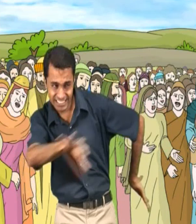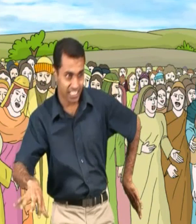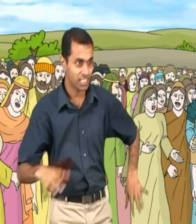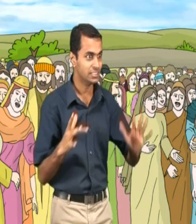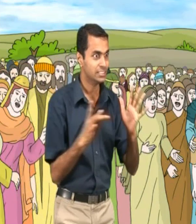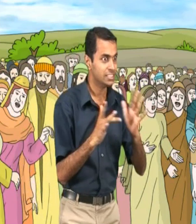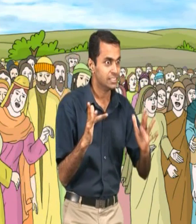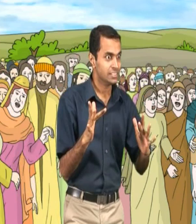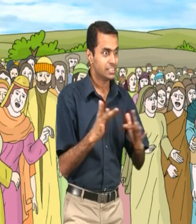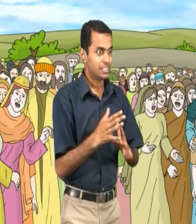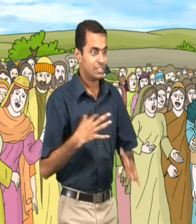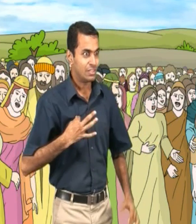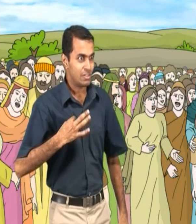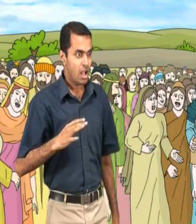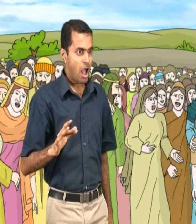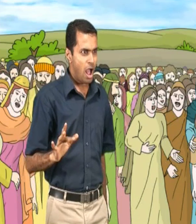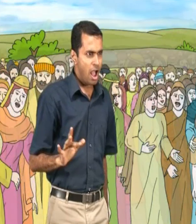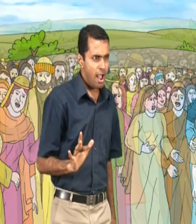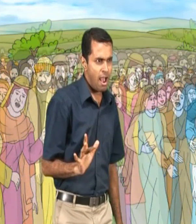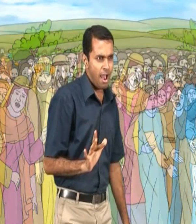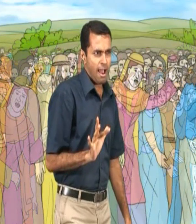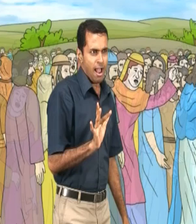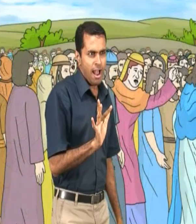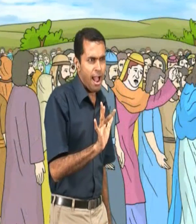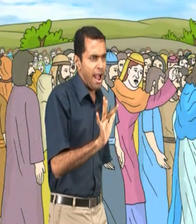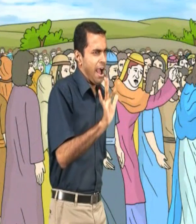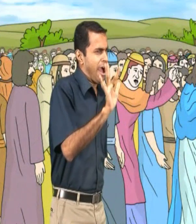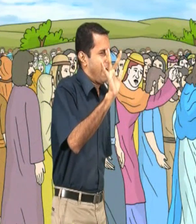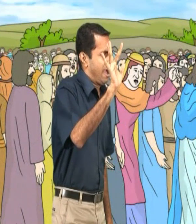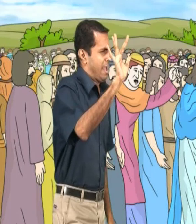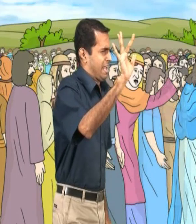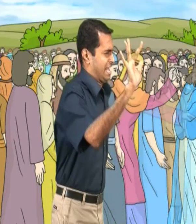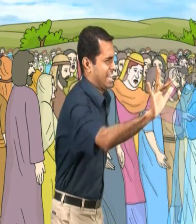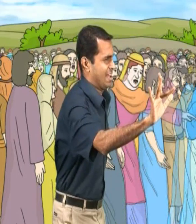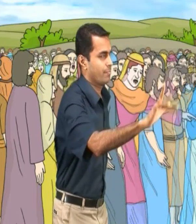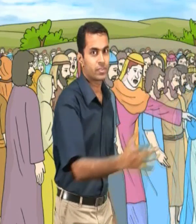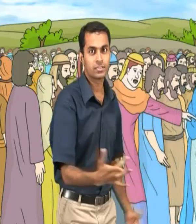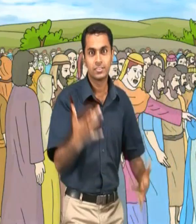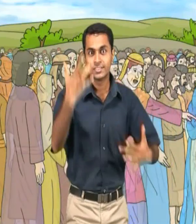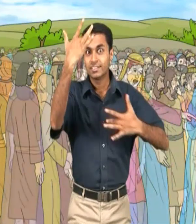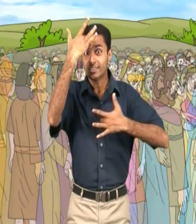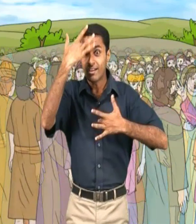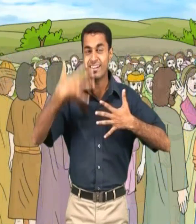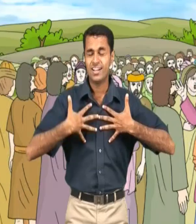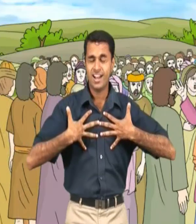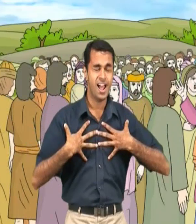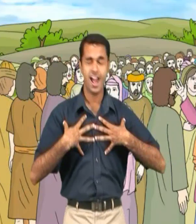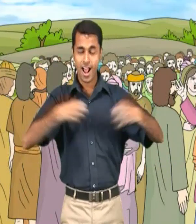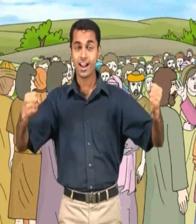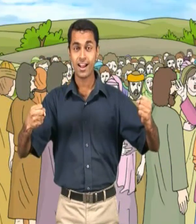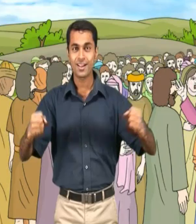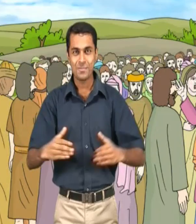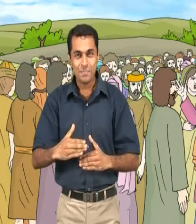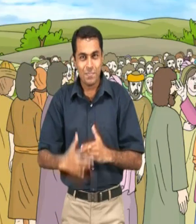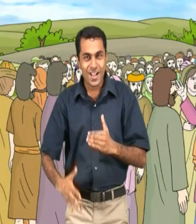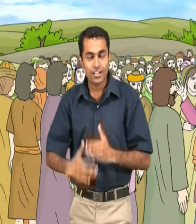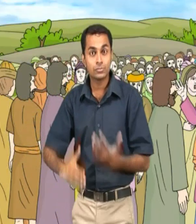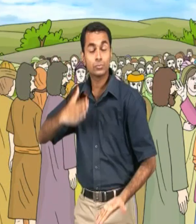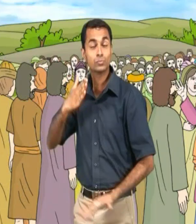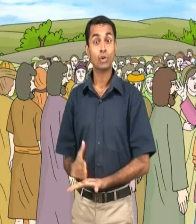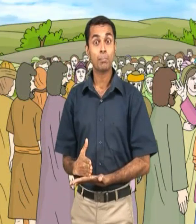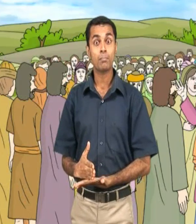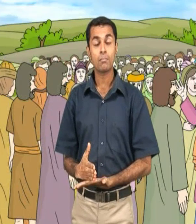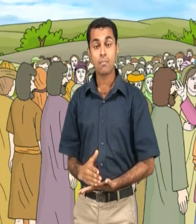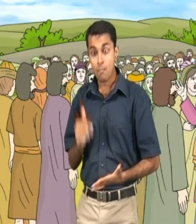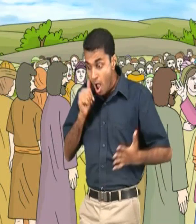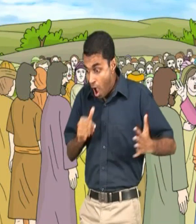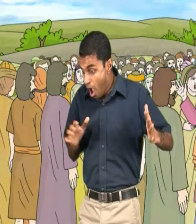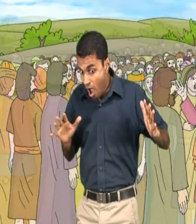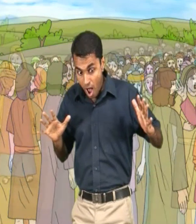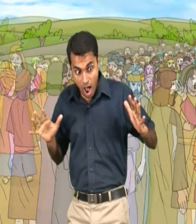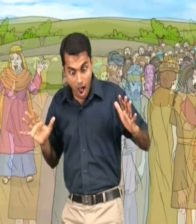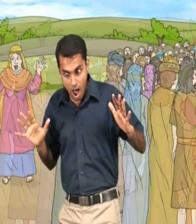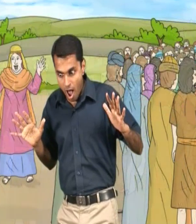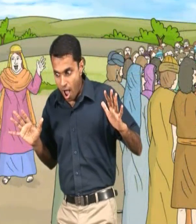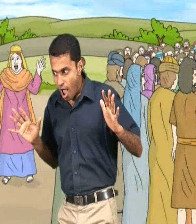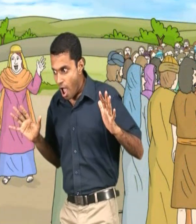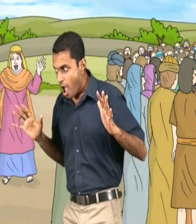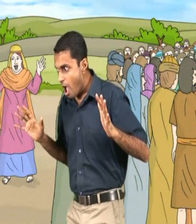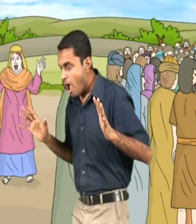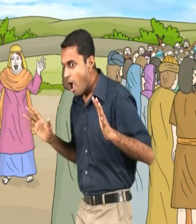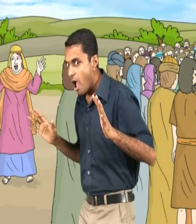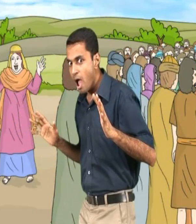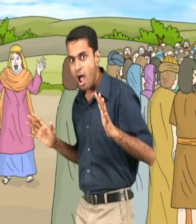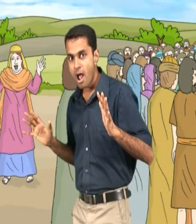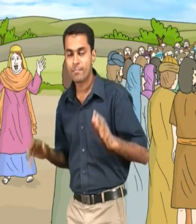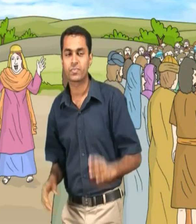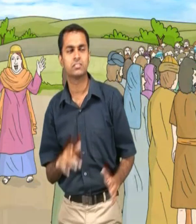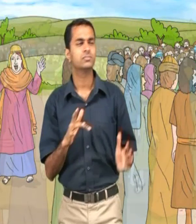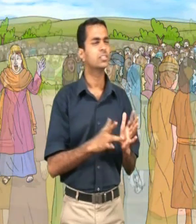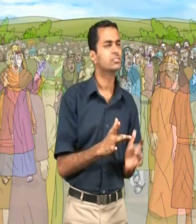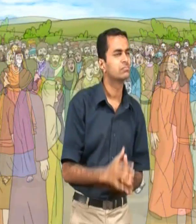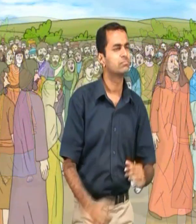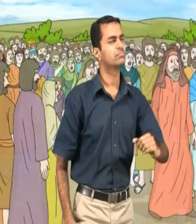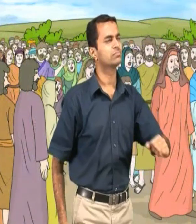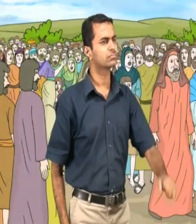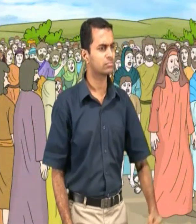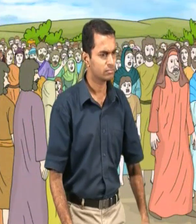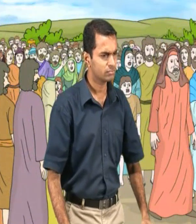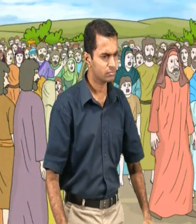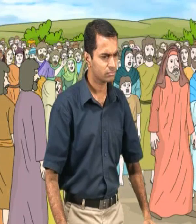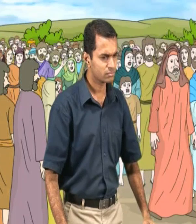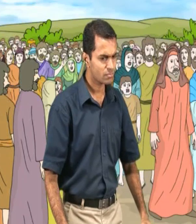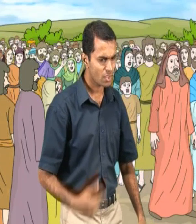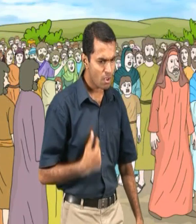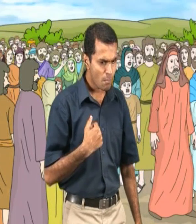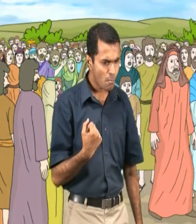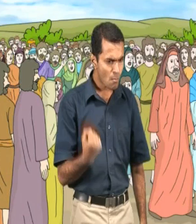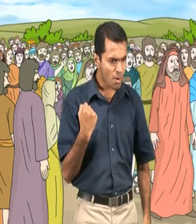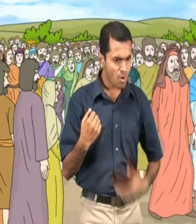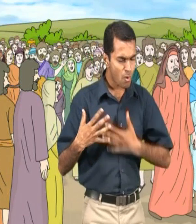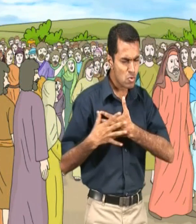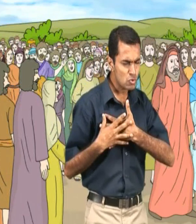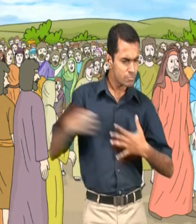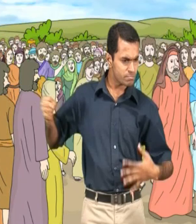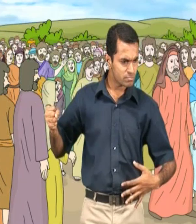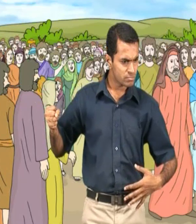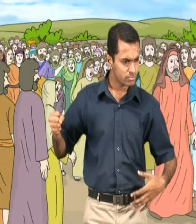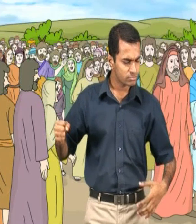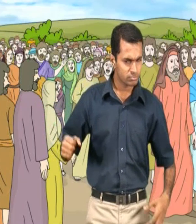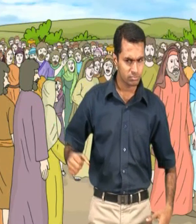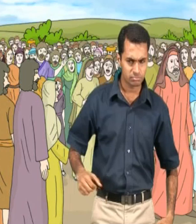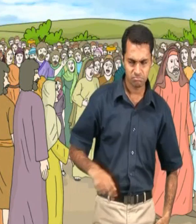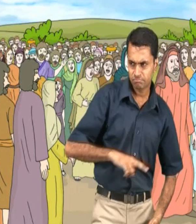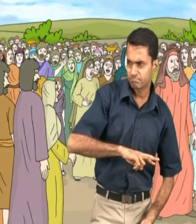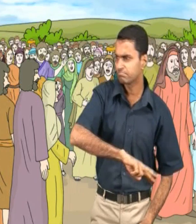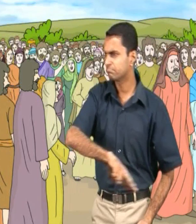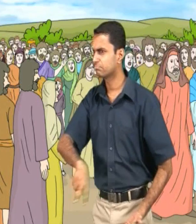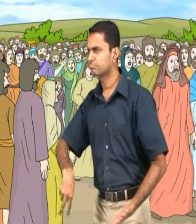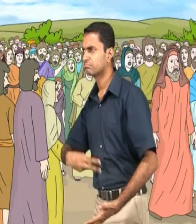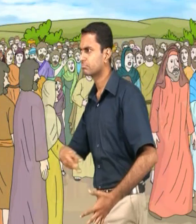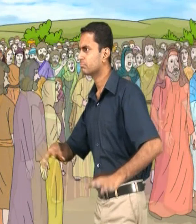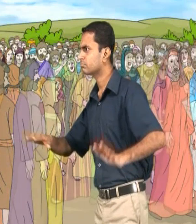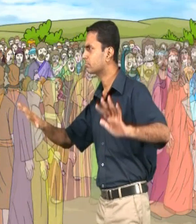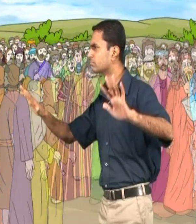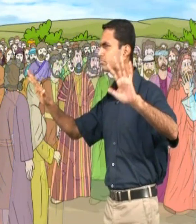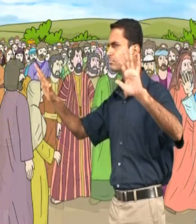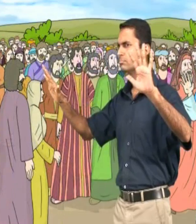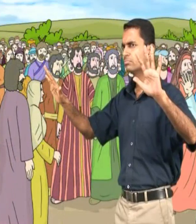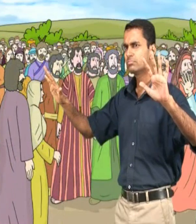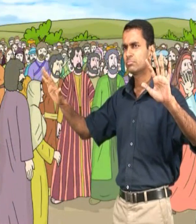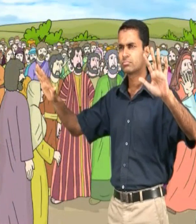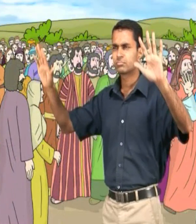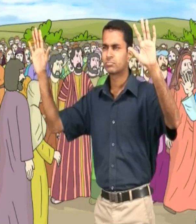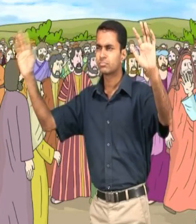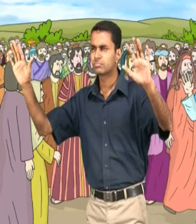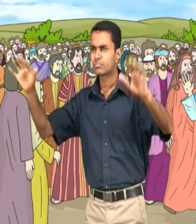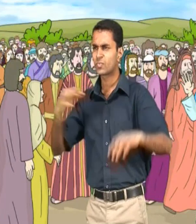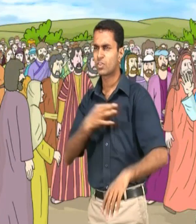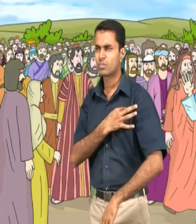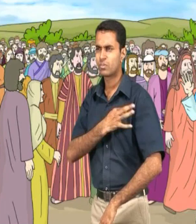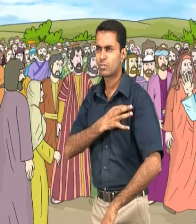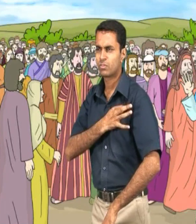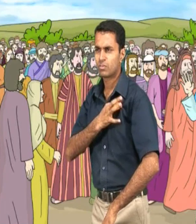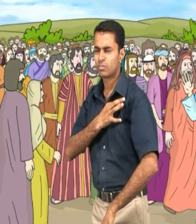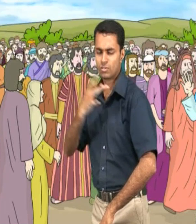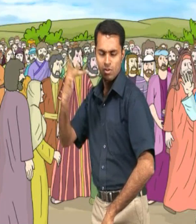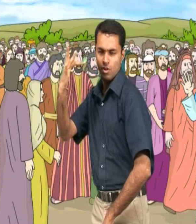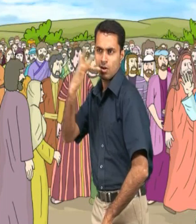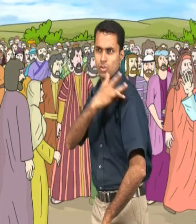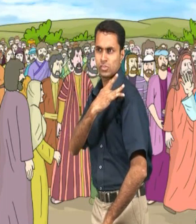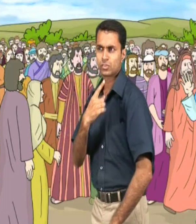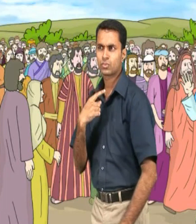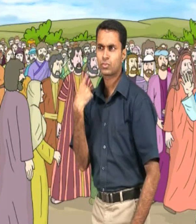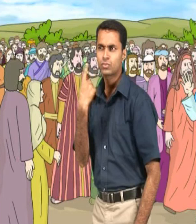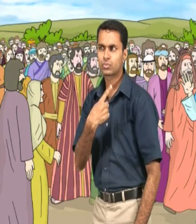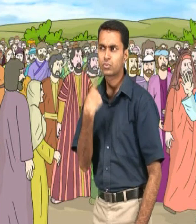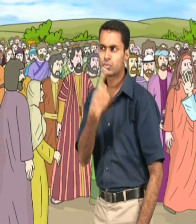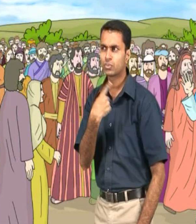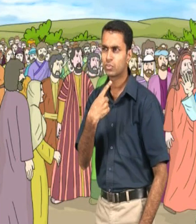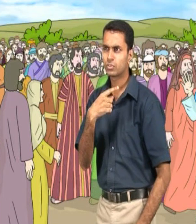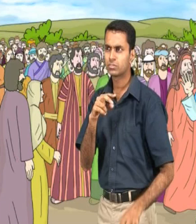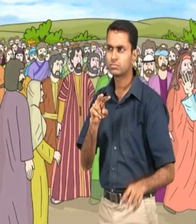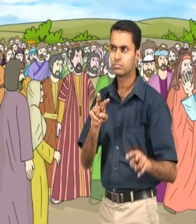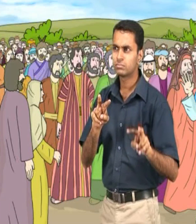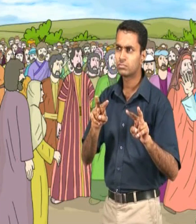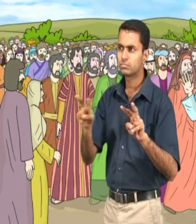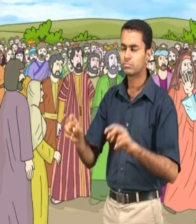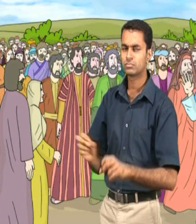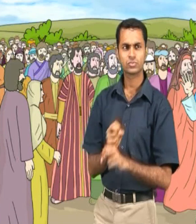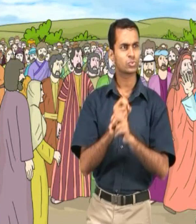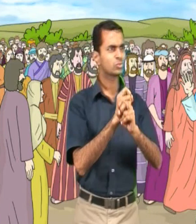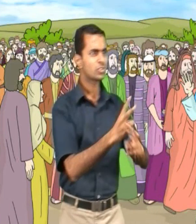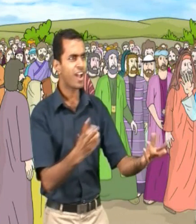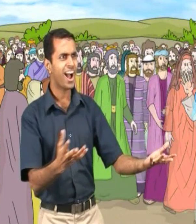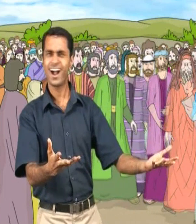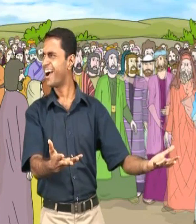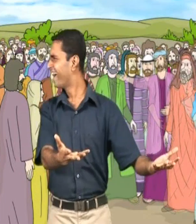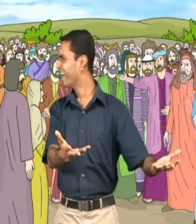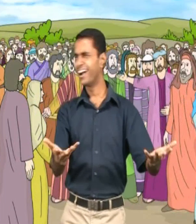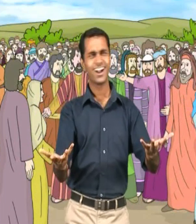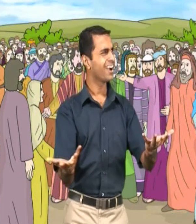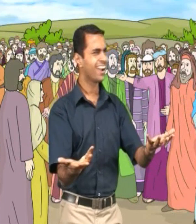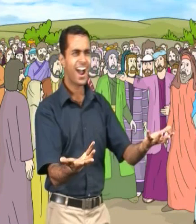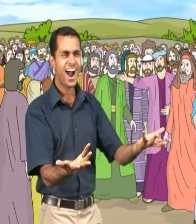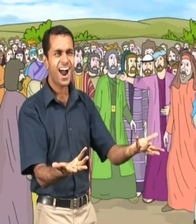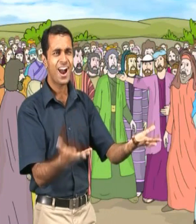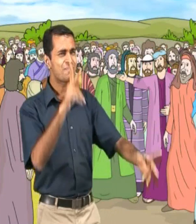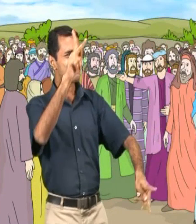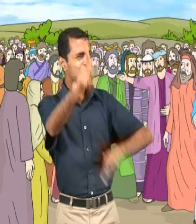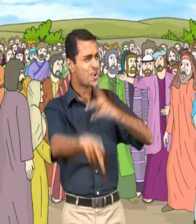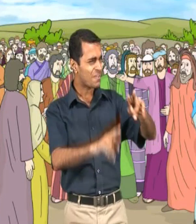Immediately her bleeding stopped, and she sensed in her body that she was healed of her affliction. At once Jesus was aware that power had gone out from Him.